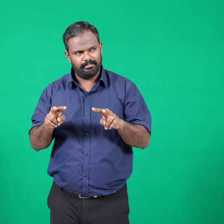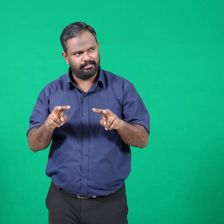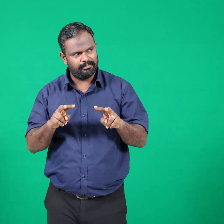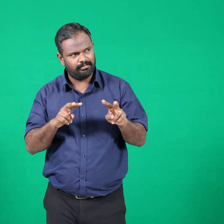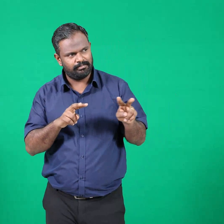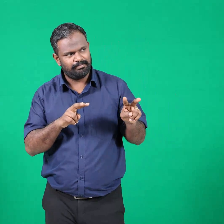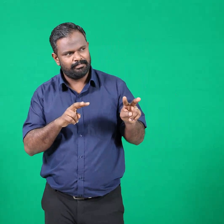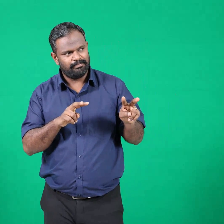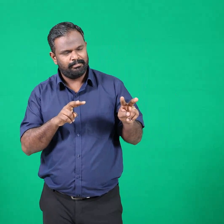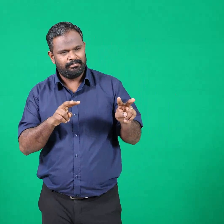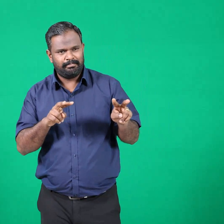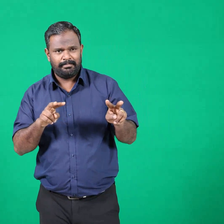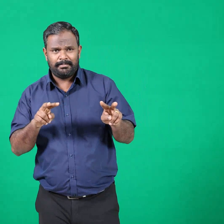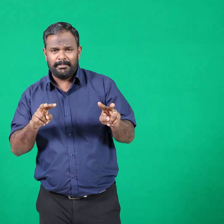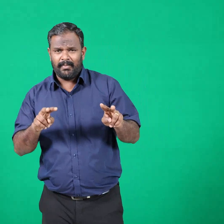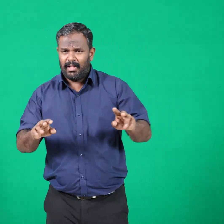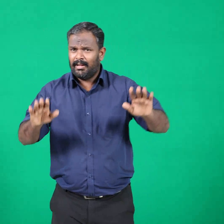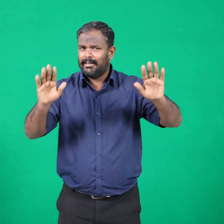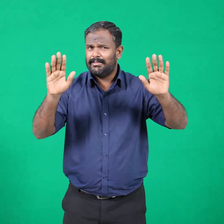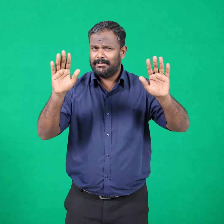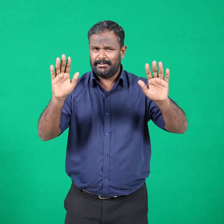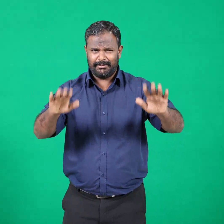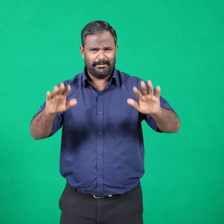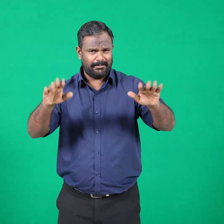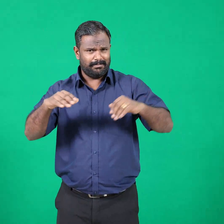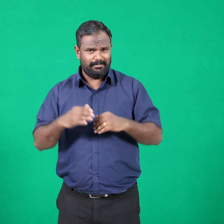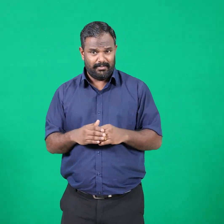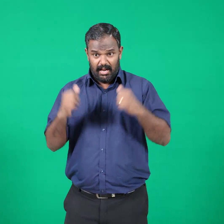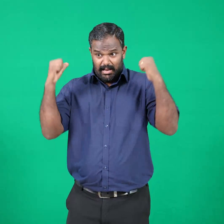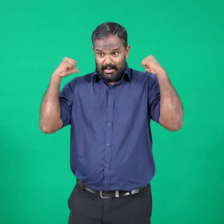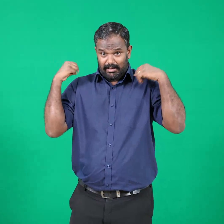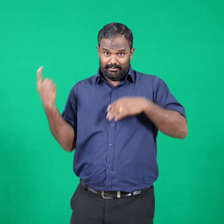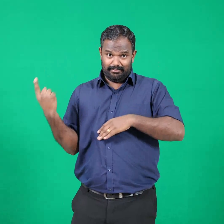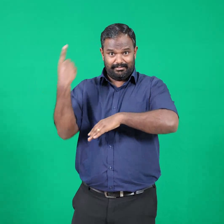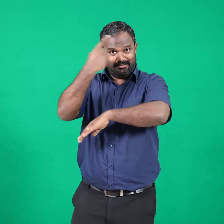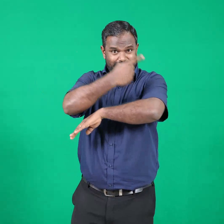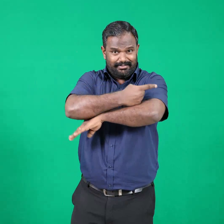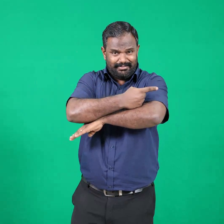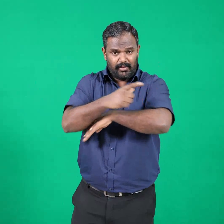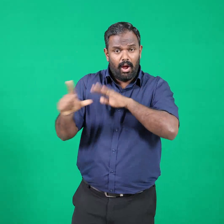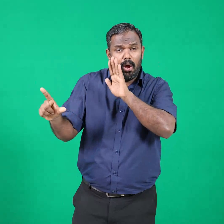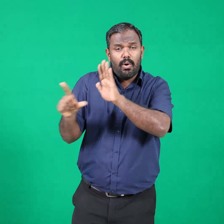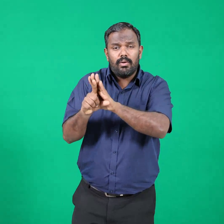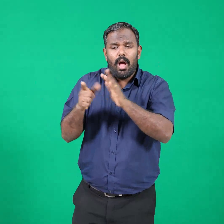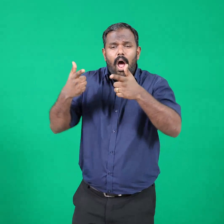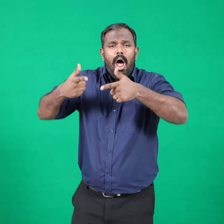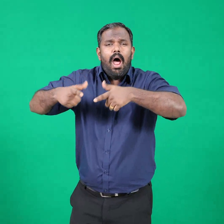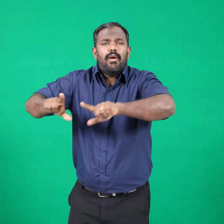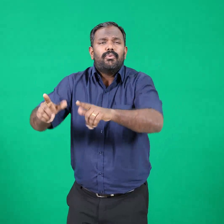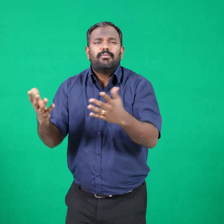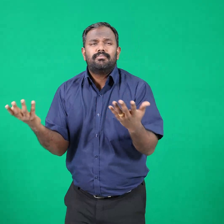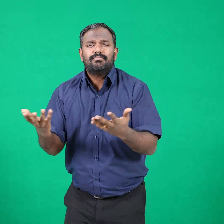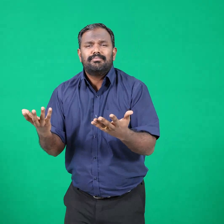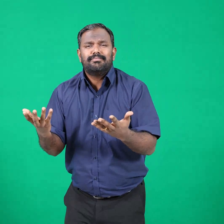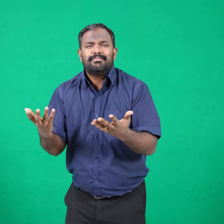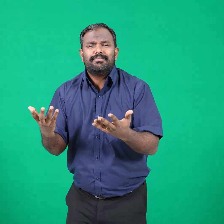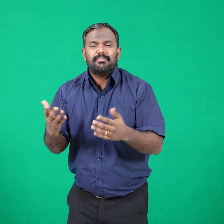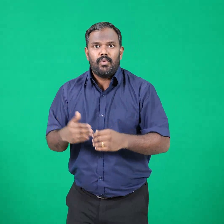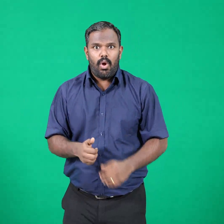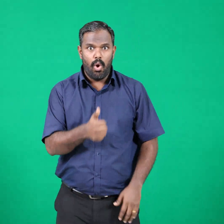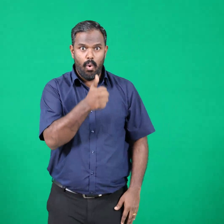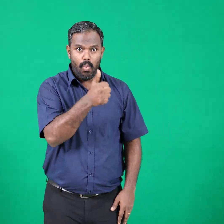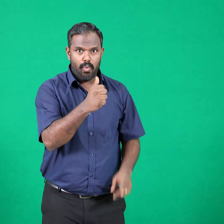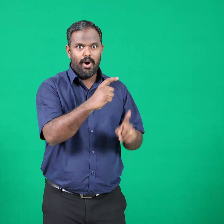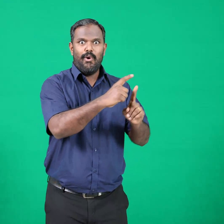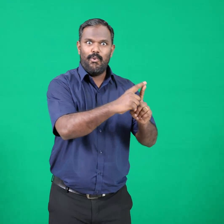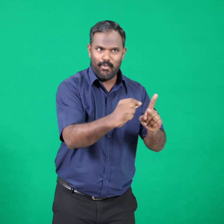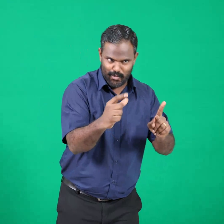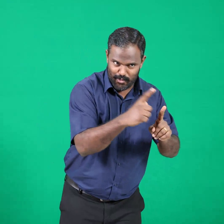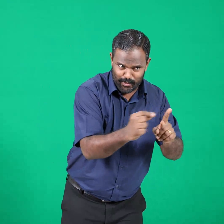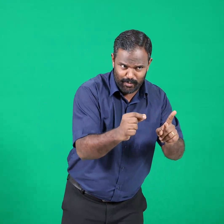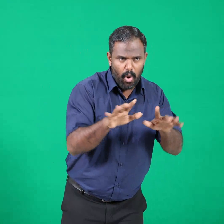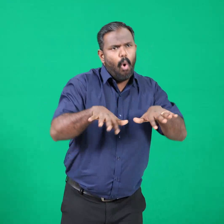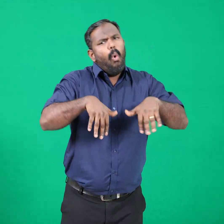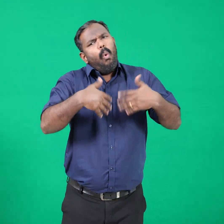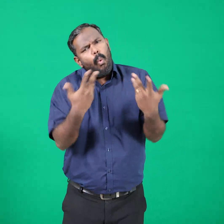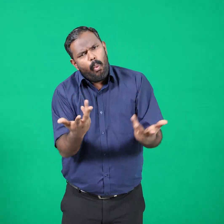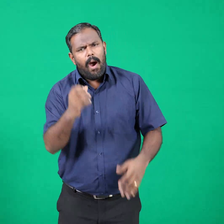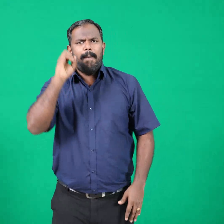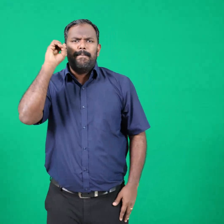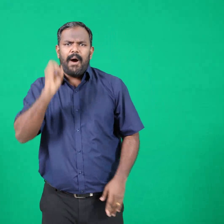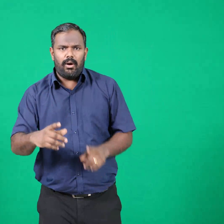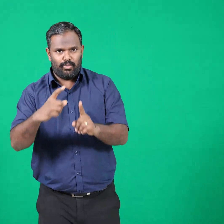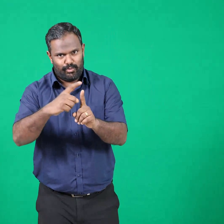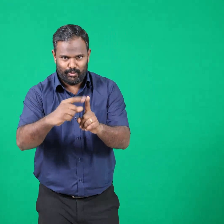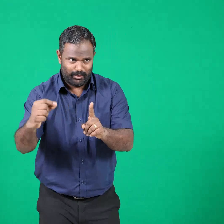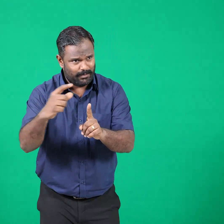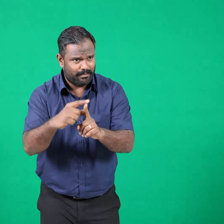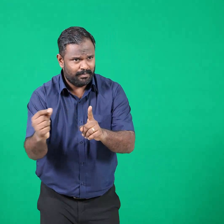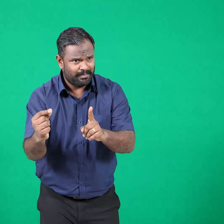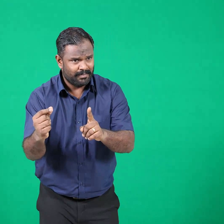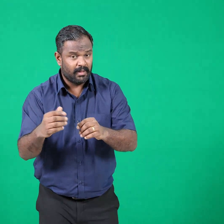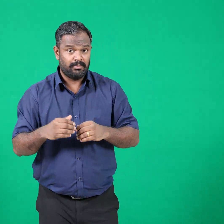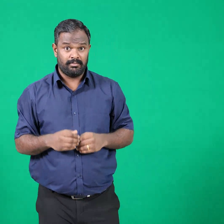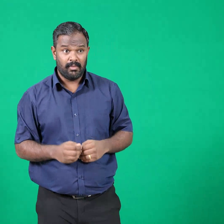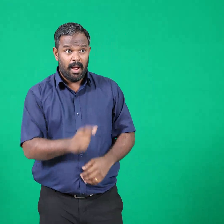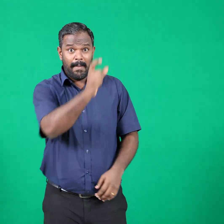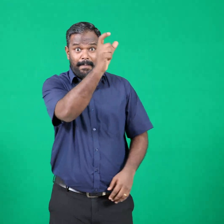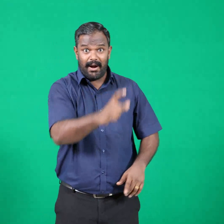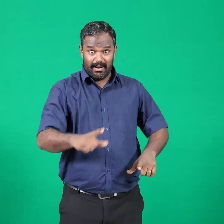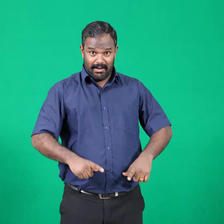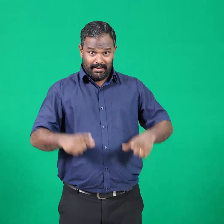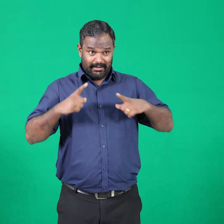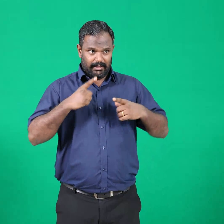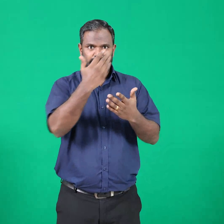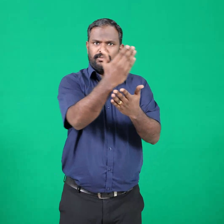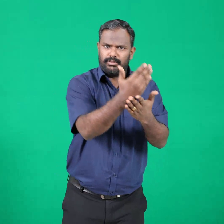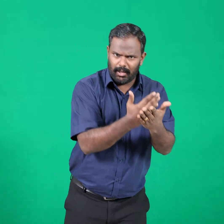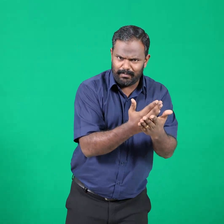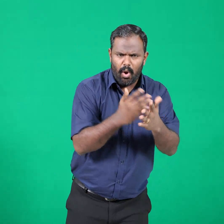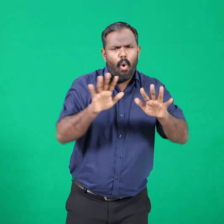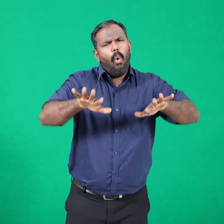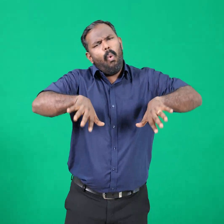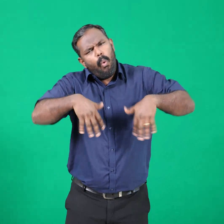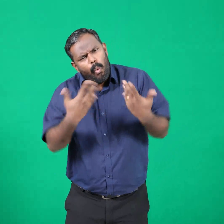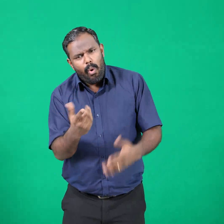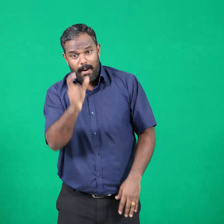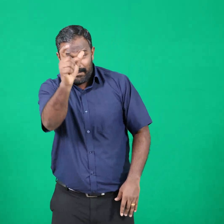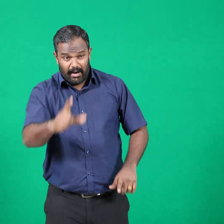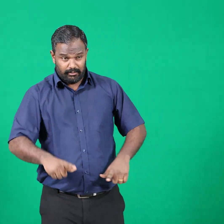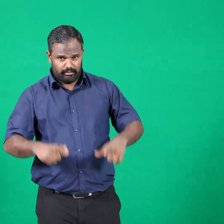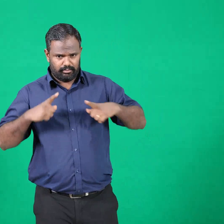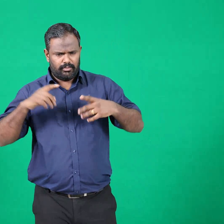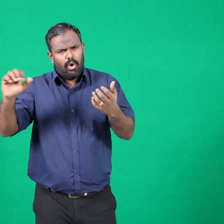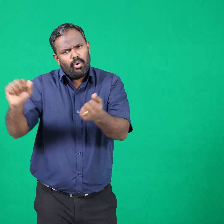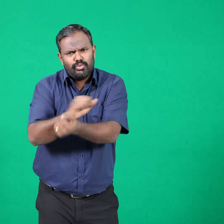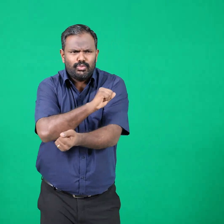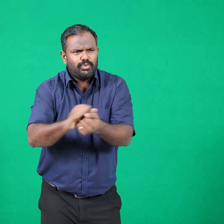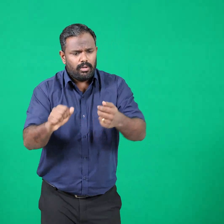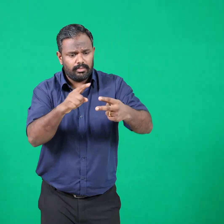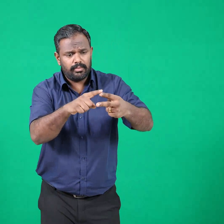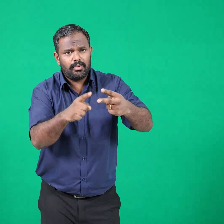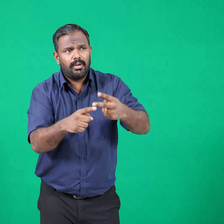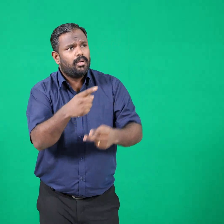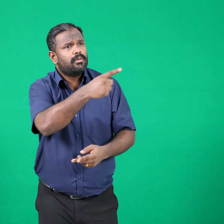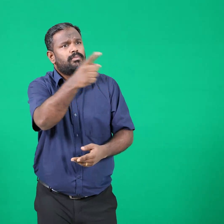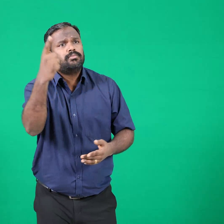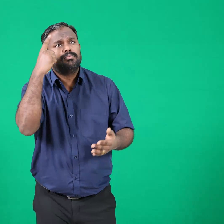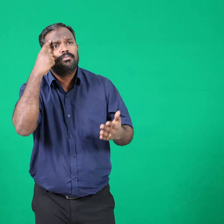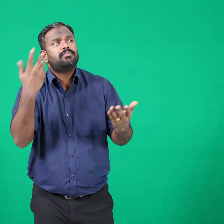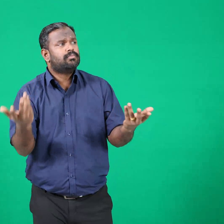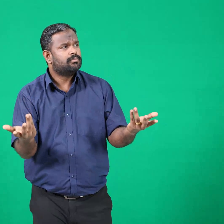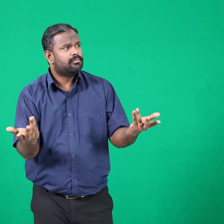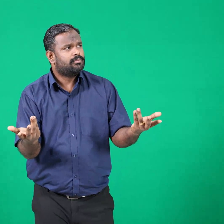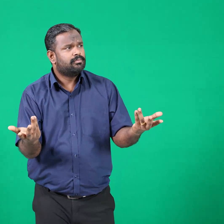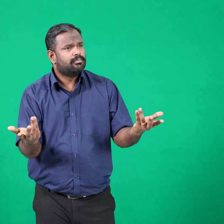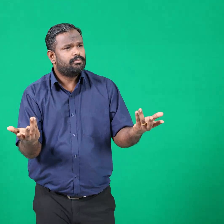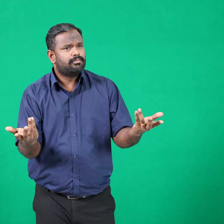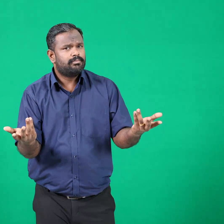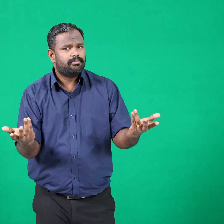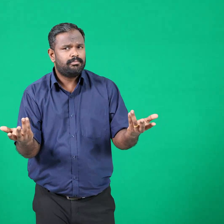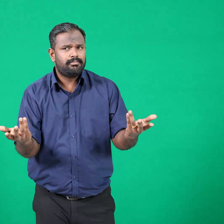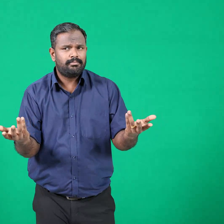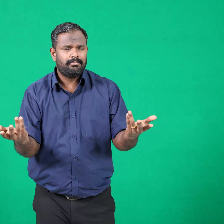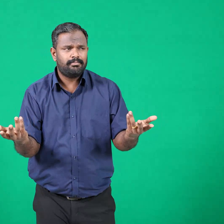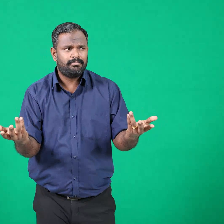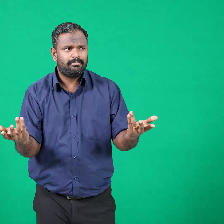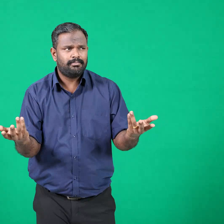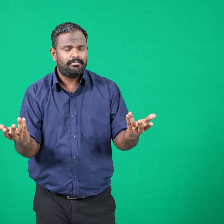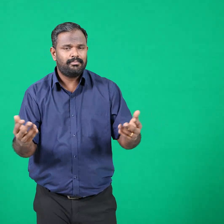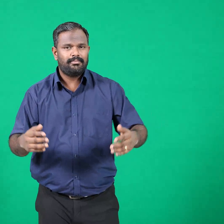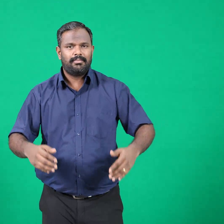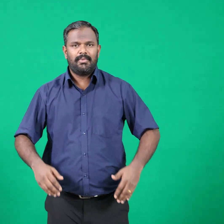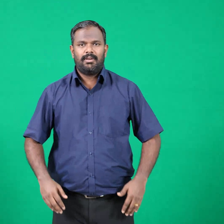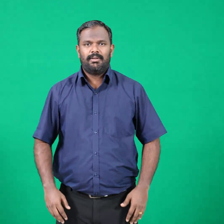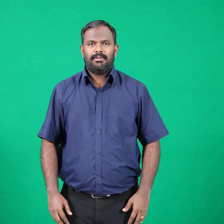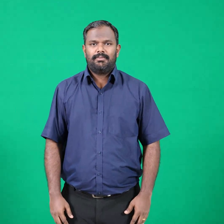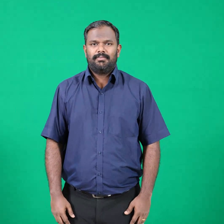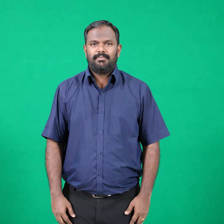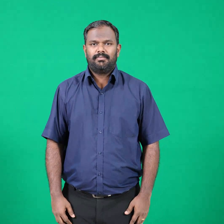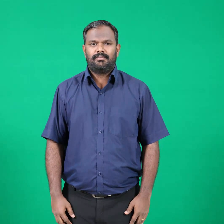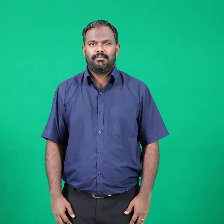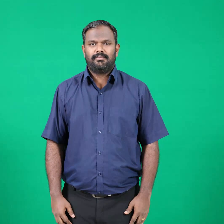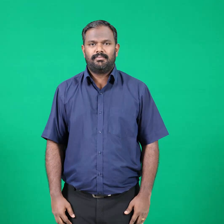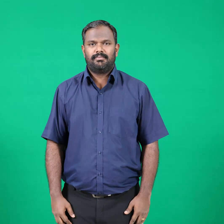Then Jesus said to them, "I ask you, which is lawful on the Sabbath: to do good or to do evil, to save life or to destroy it?"